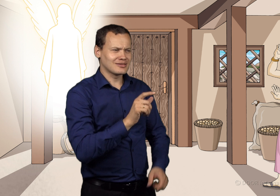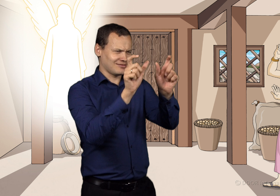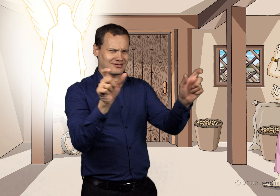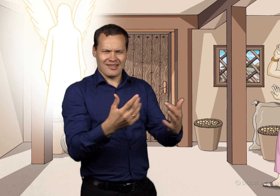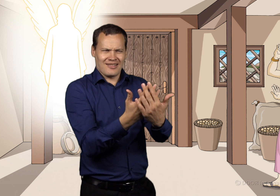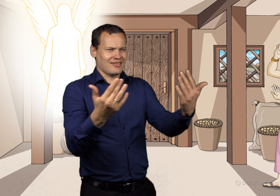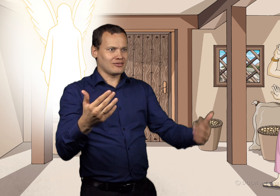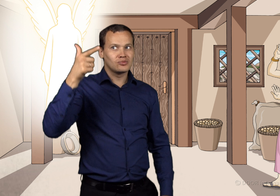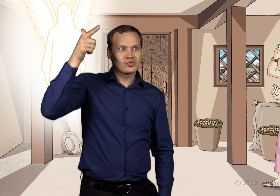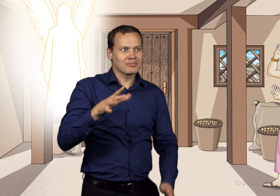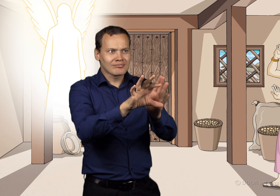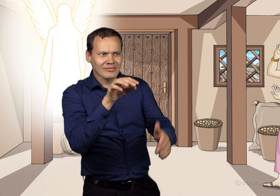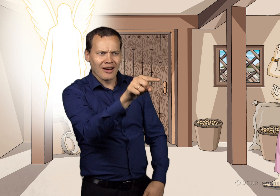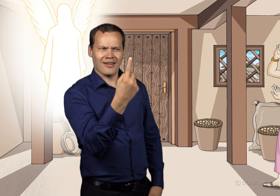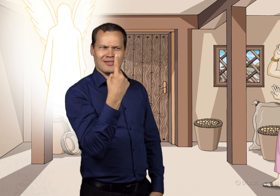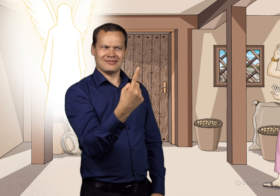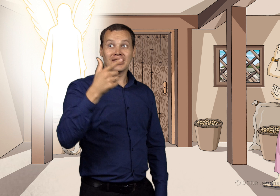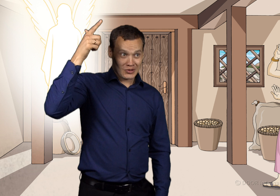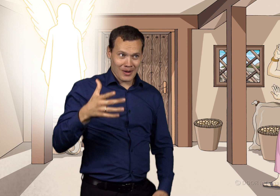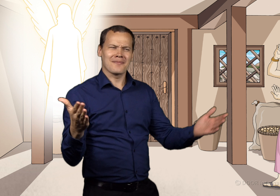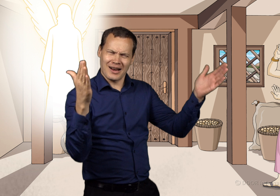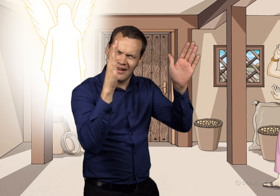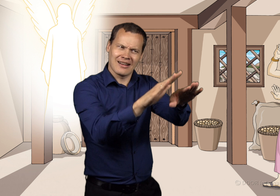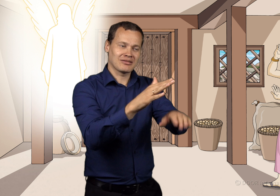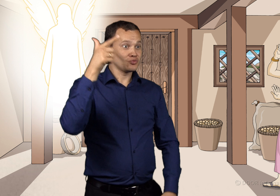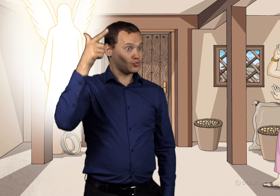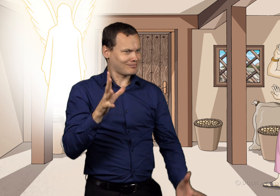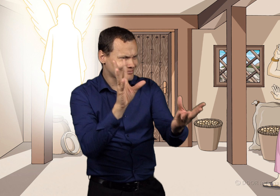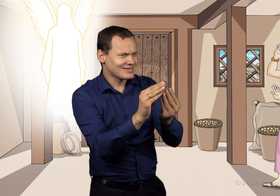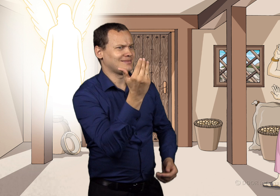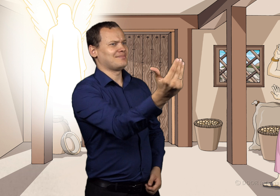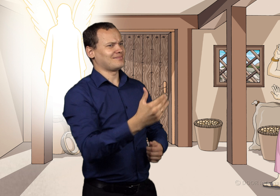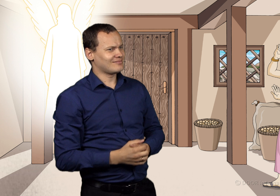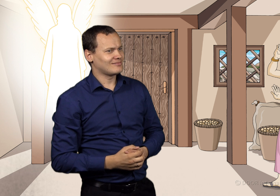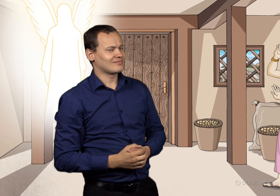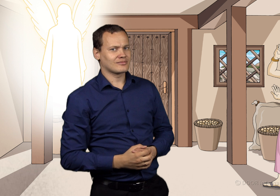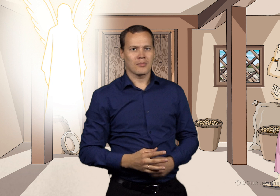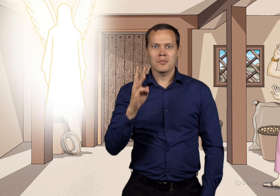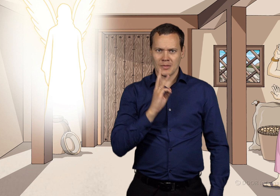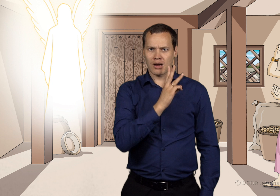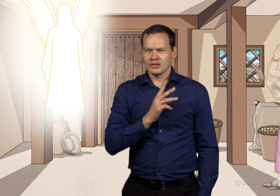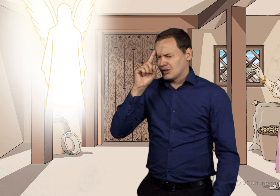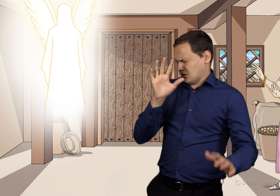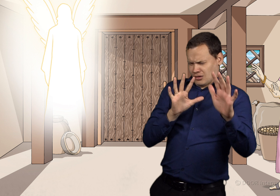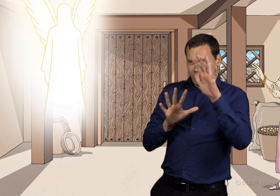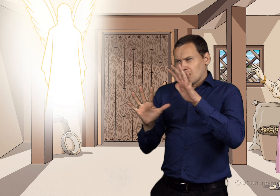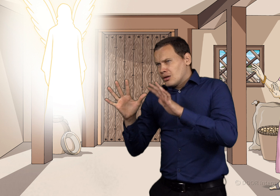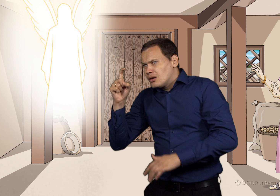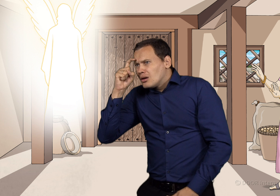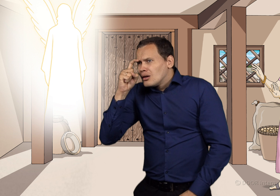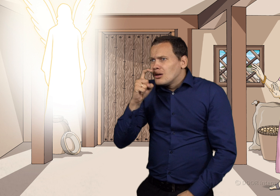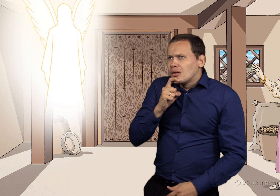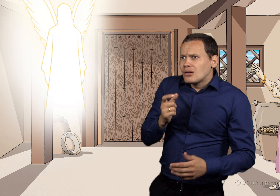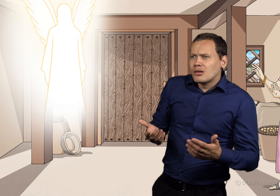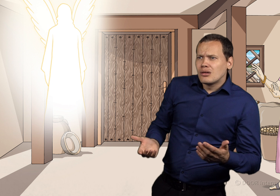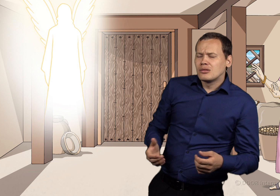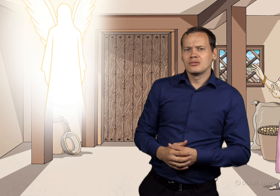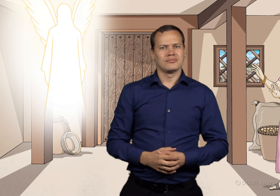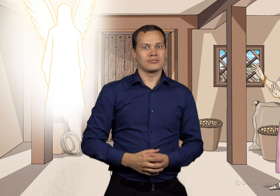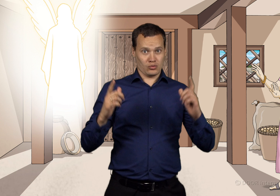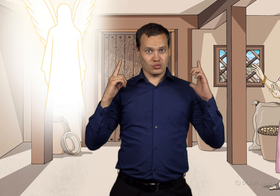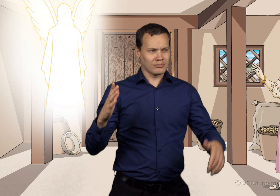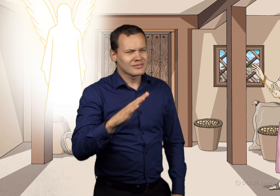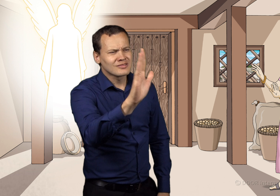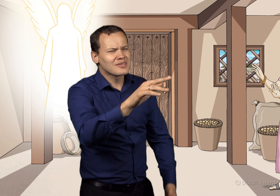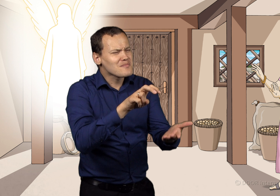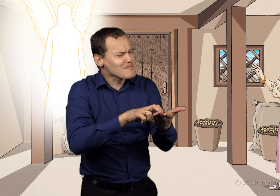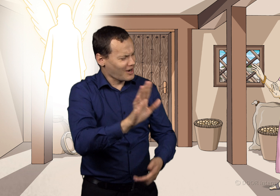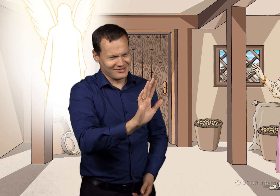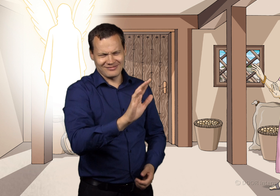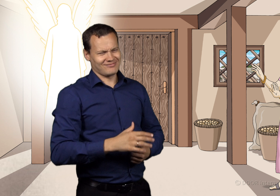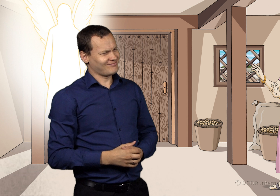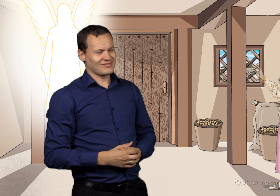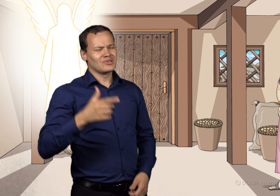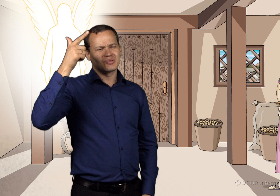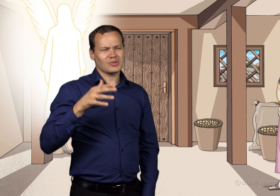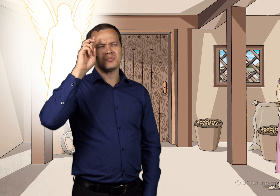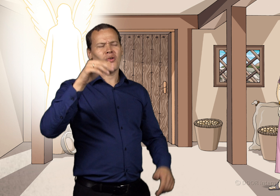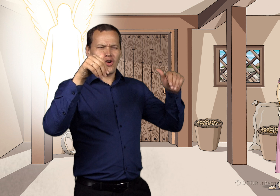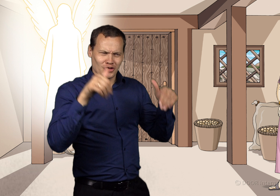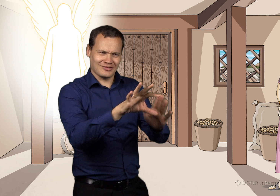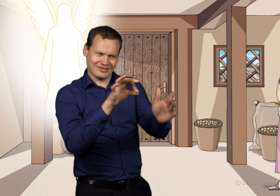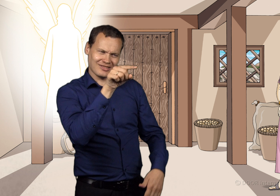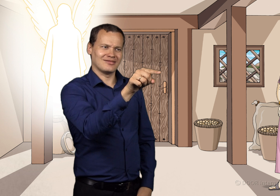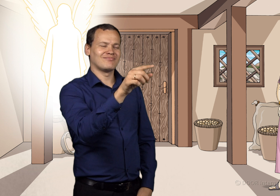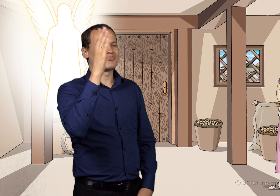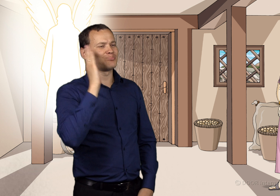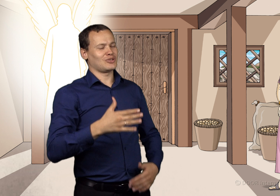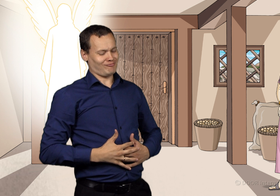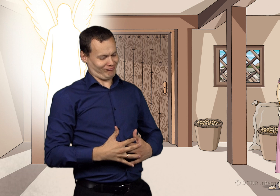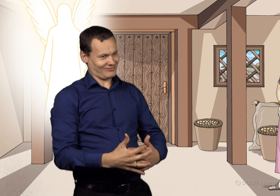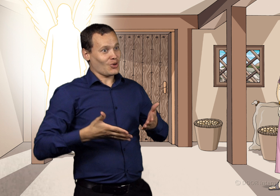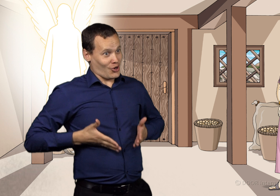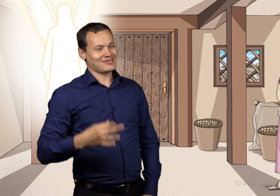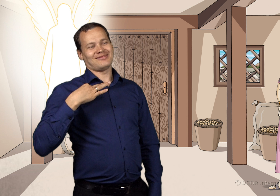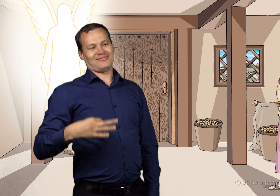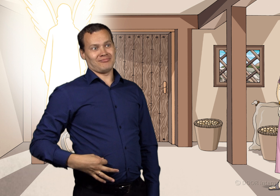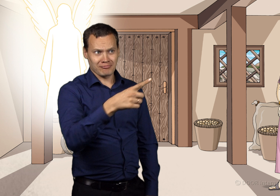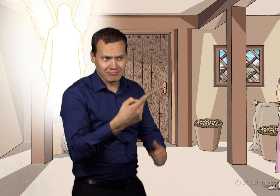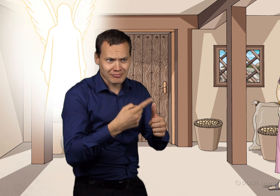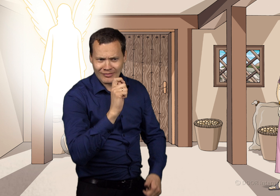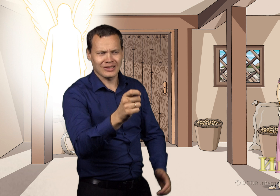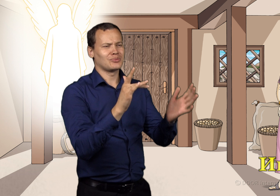Mary was greatly troubled at his words and wondered what kind of greeting this might be. So the angel told her, “Do not be afraid, Mary, for you have found favor with God.